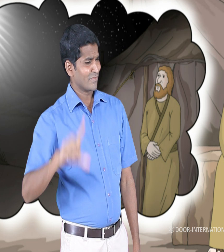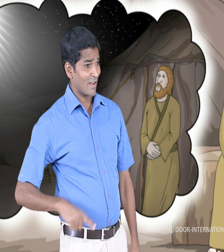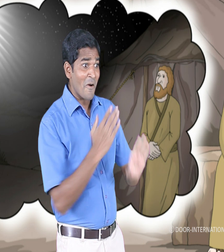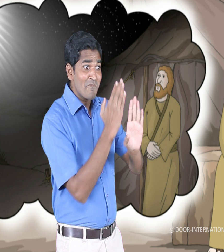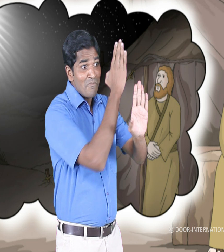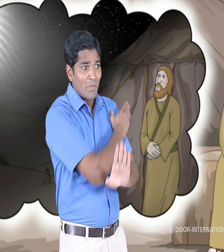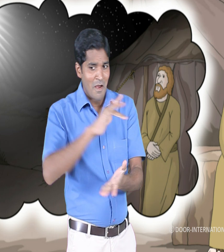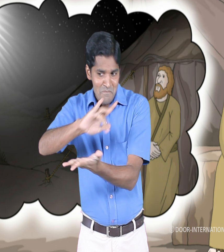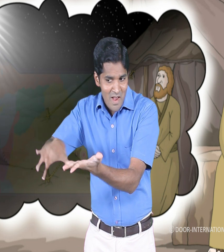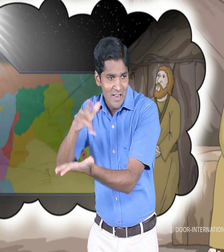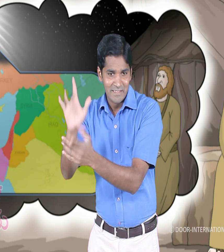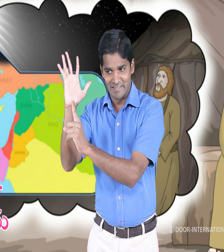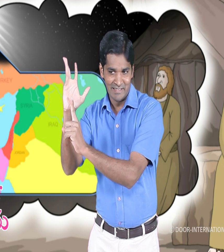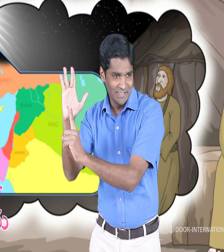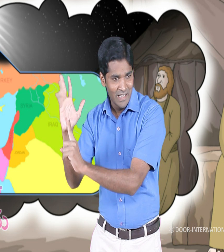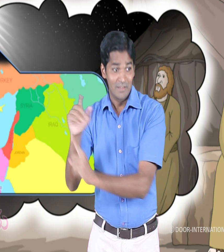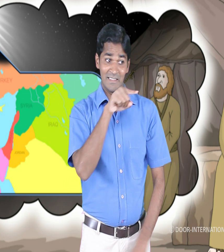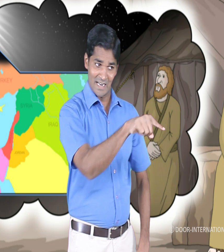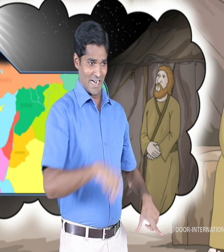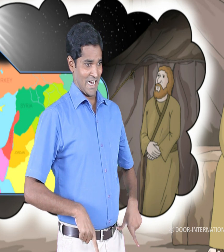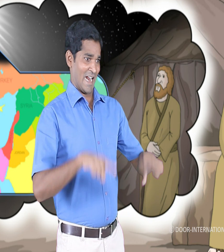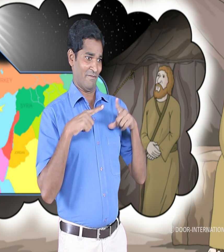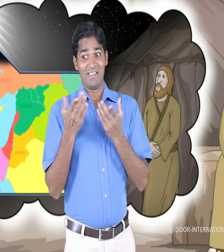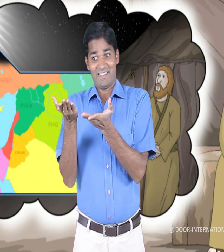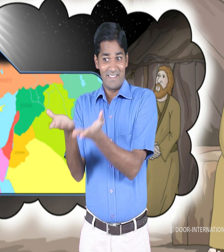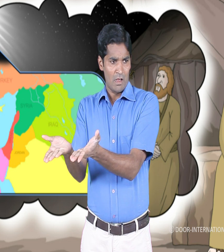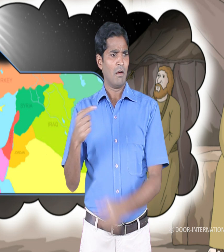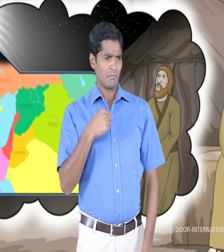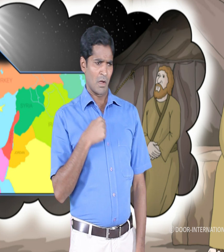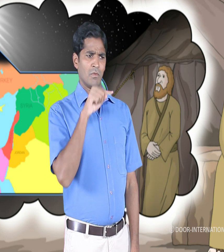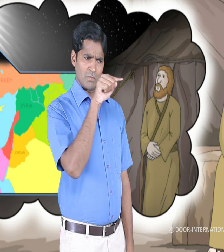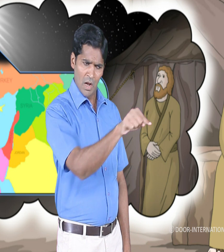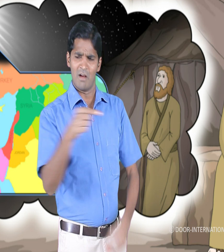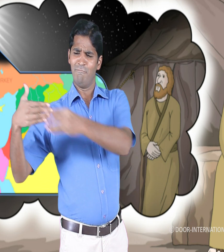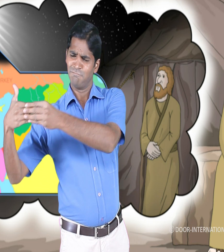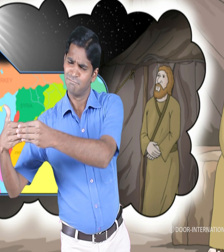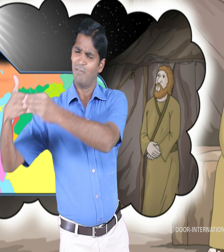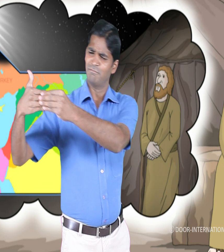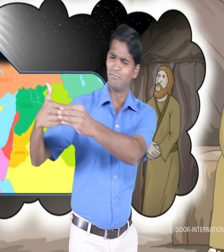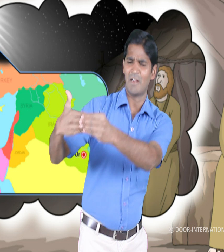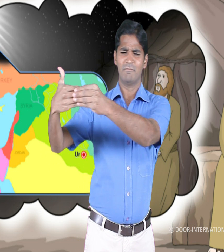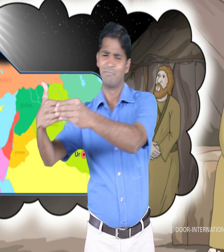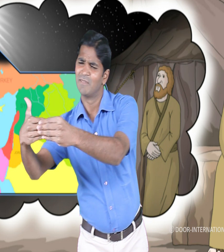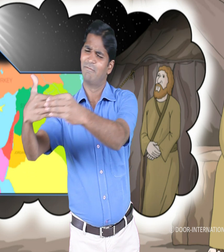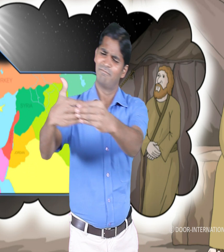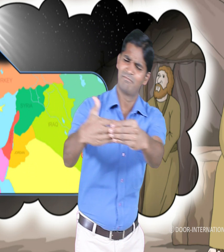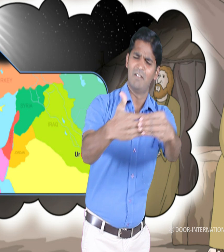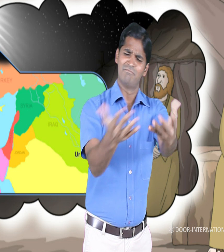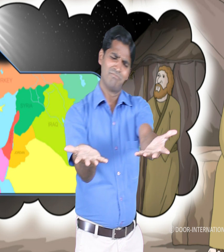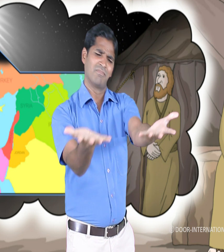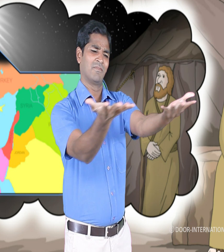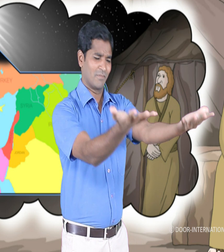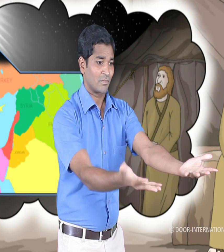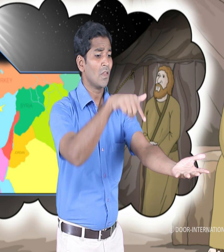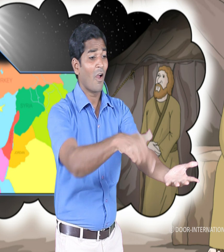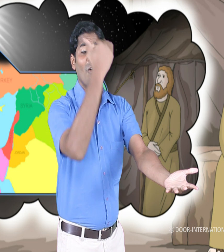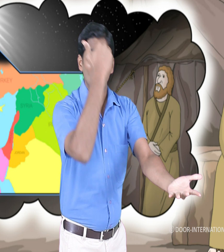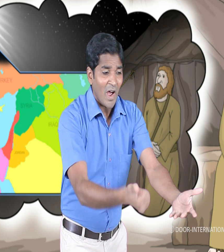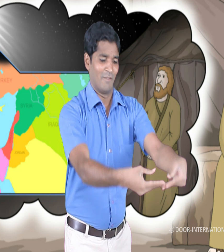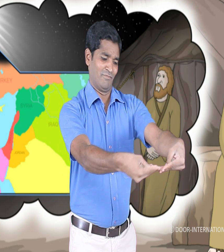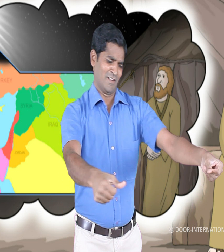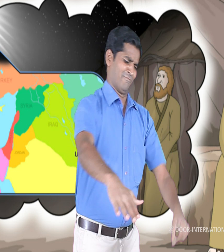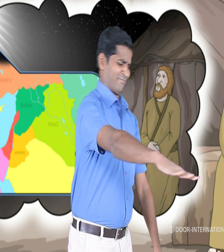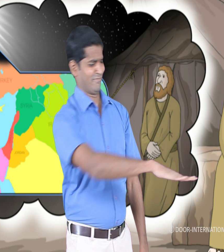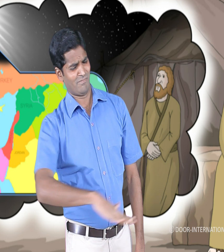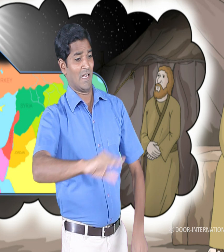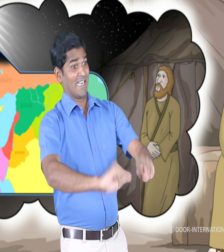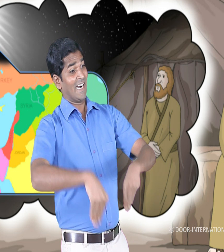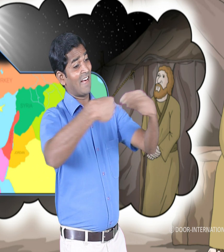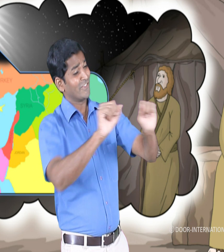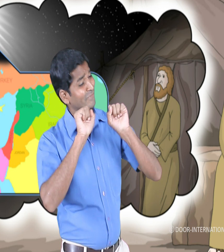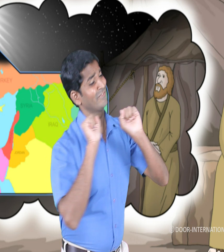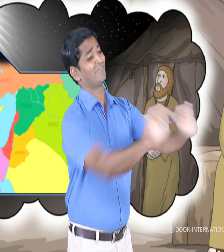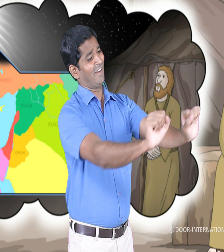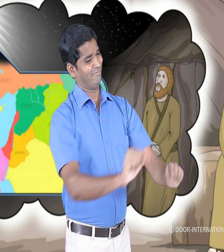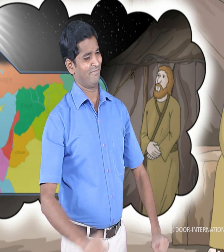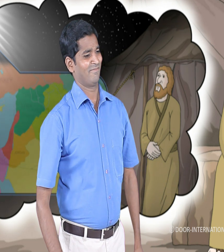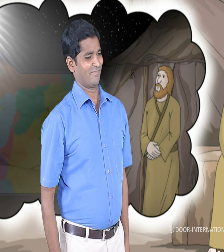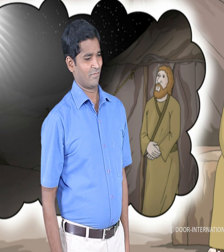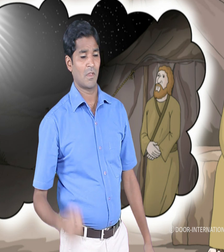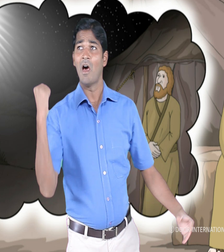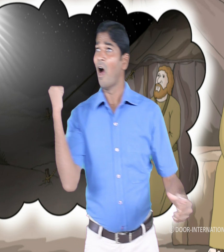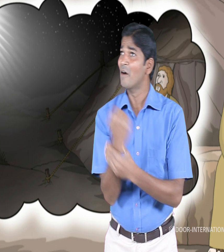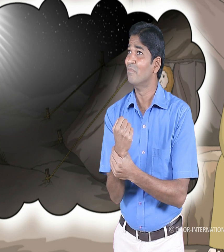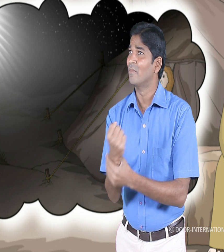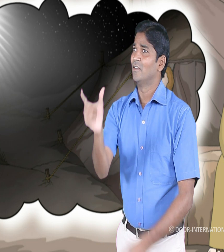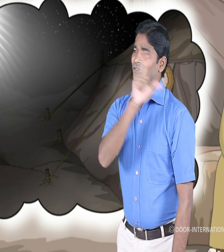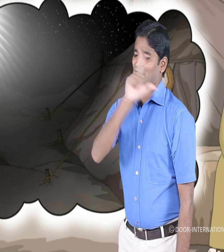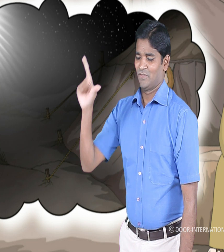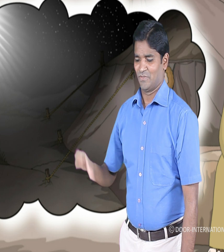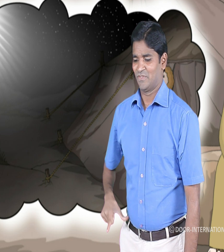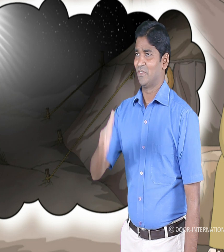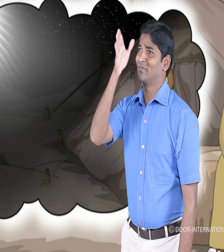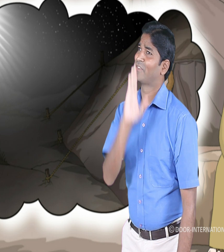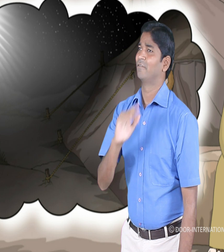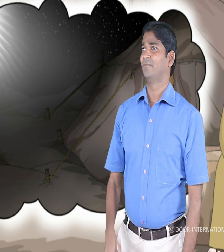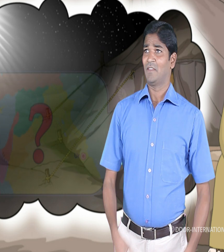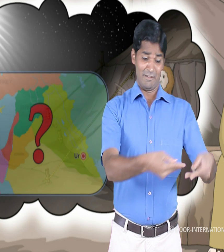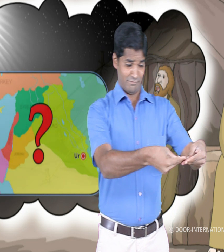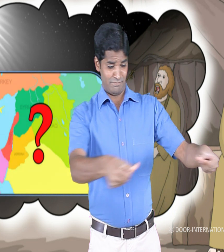The LORD also told him, “I am the LORD, who brought you out of Ur of the Chaldeans to give you this land to possess.”